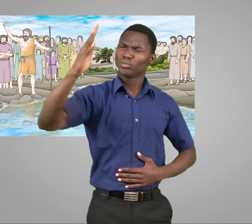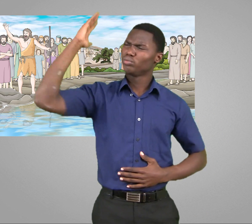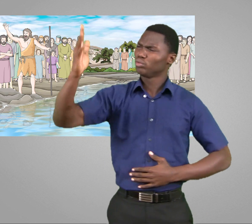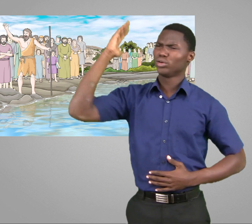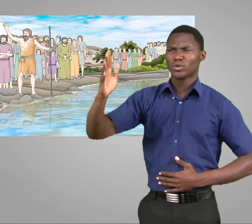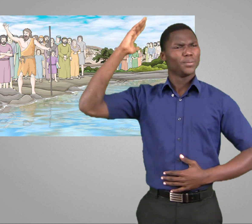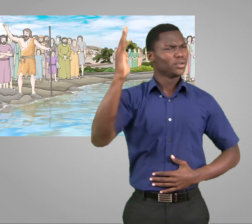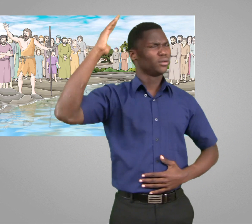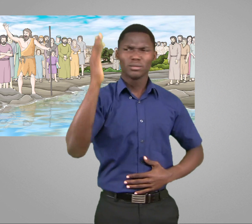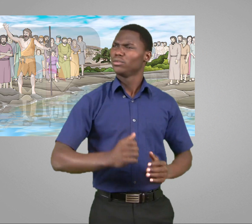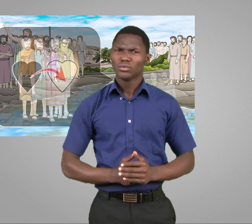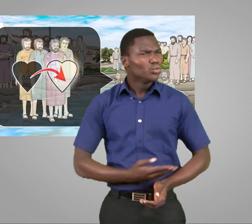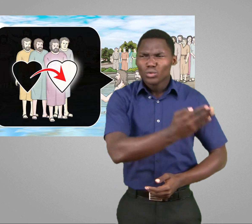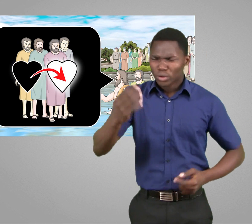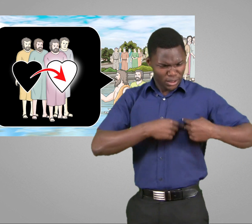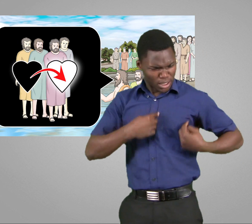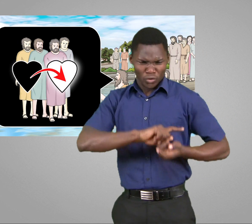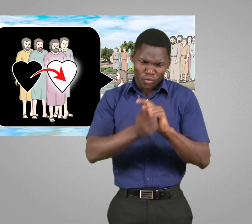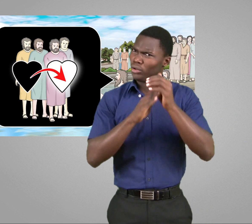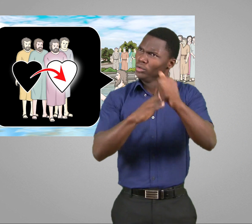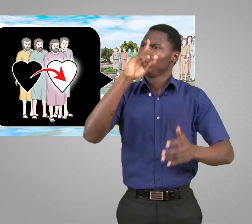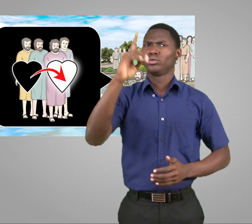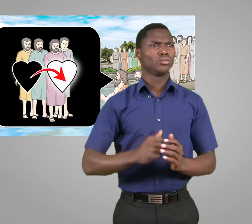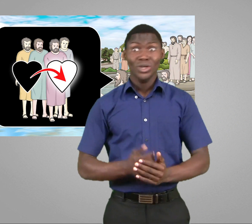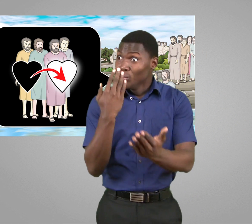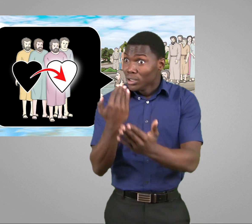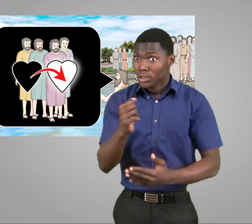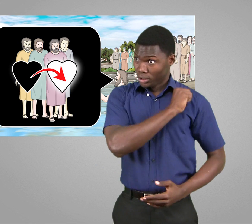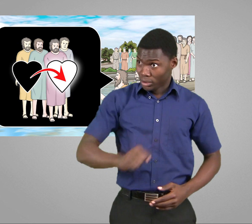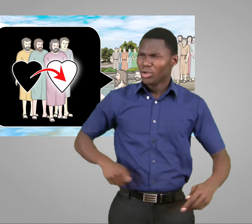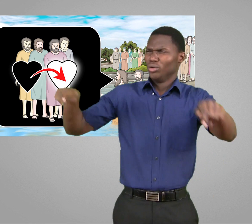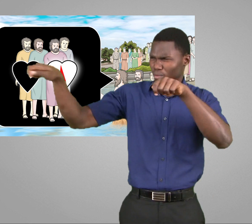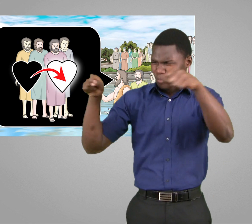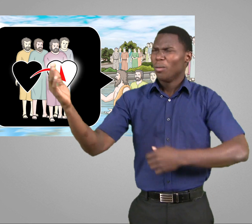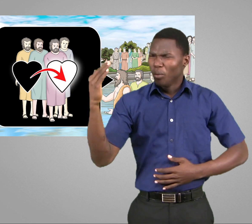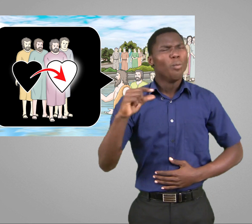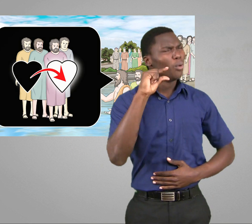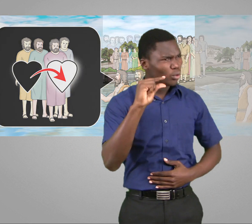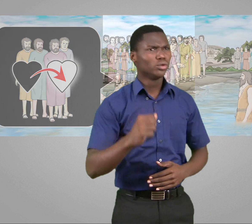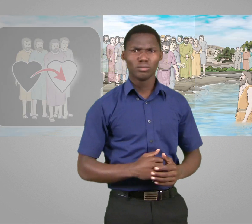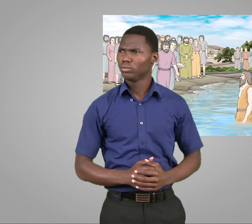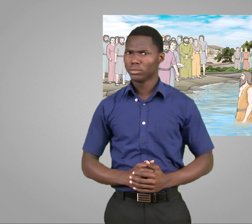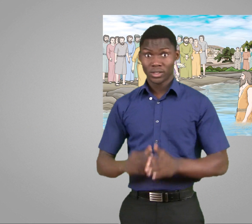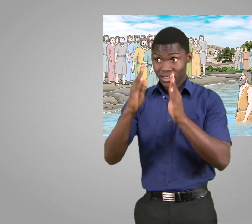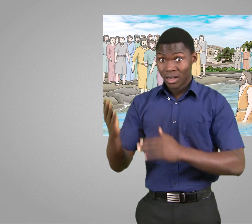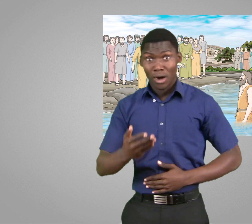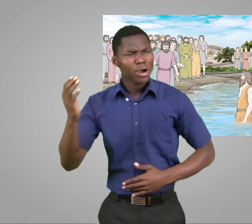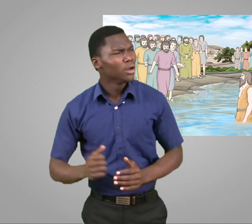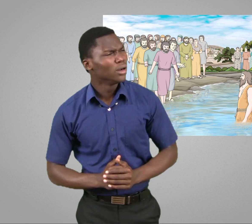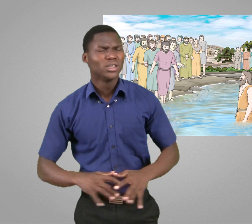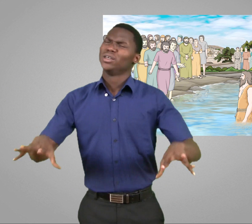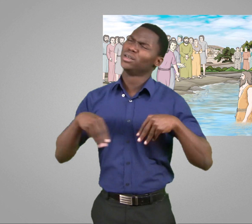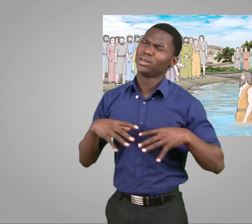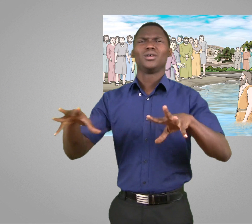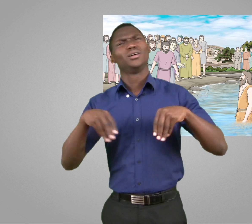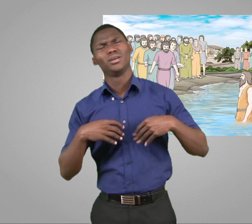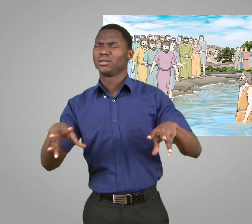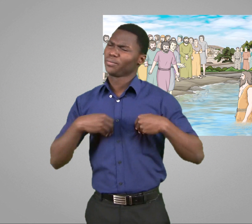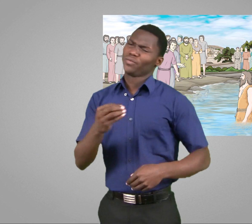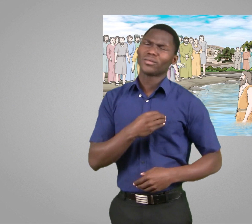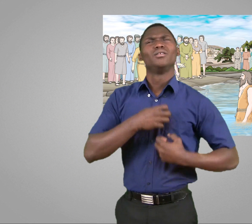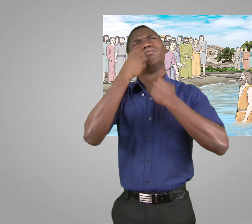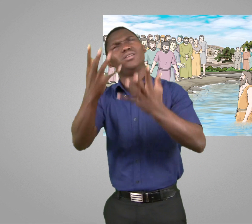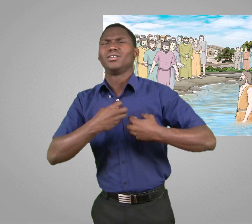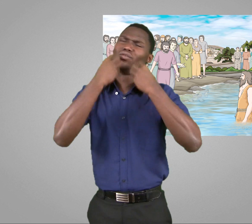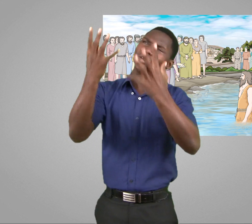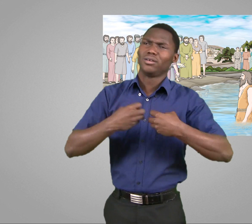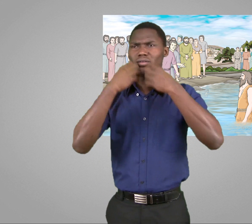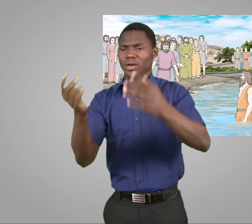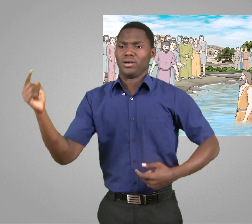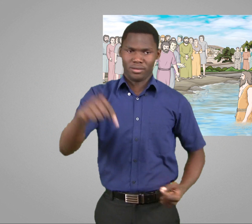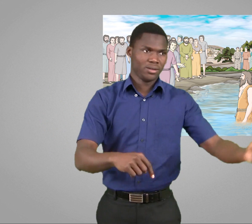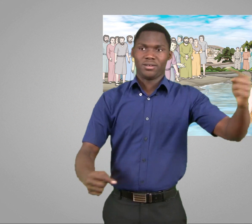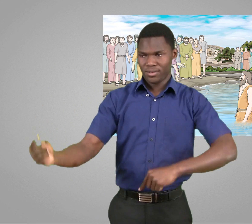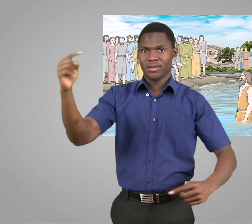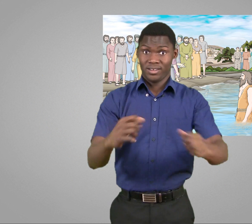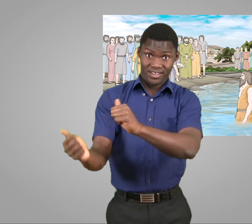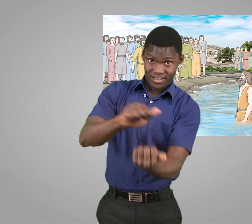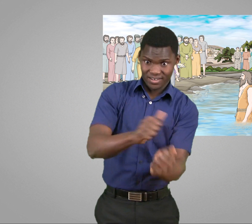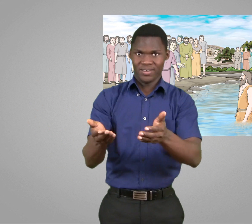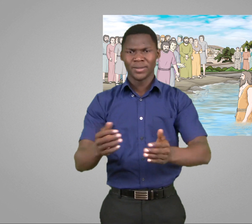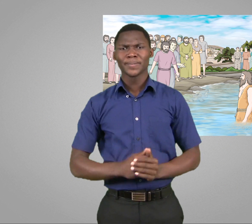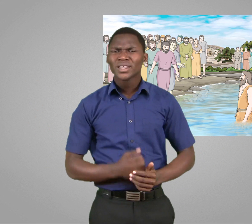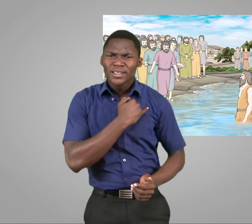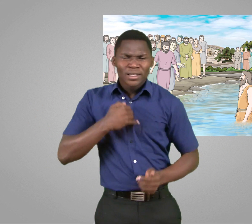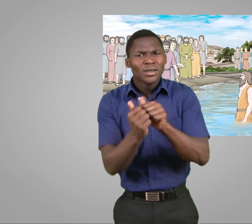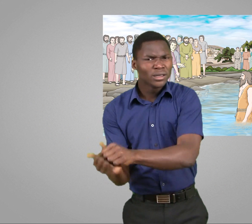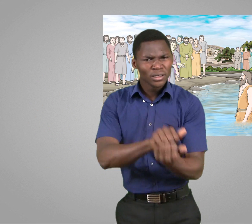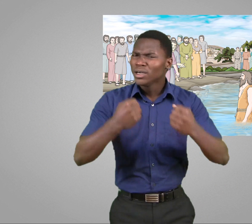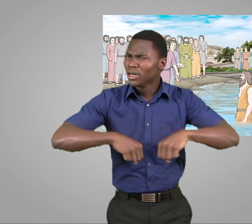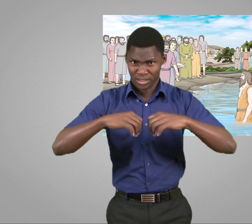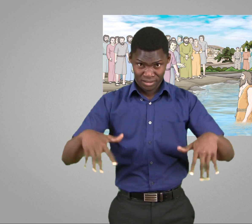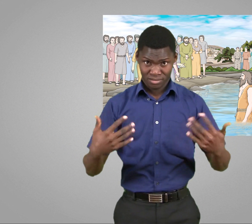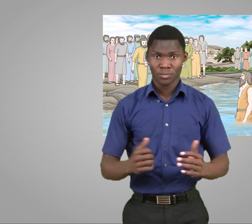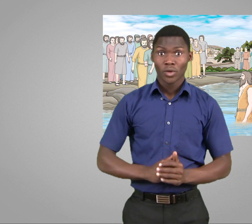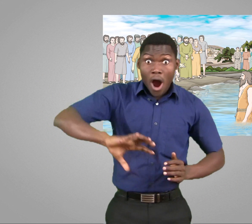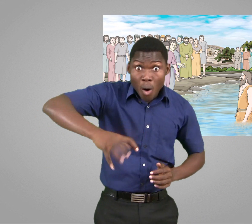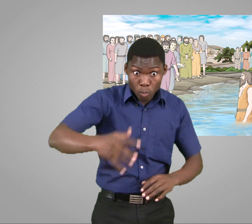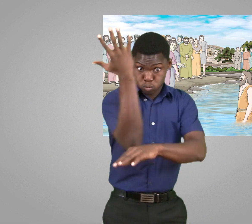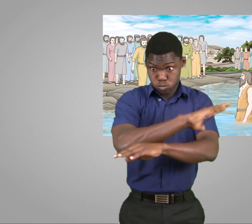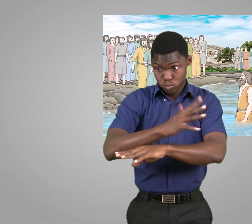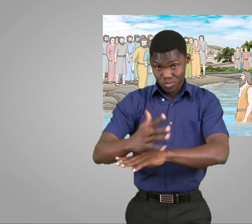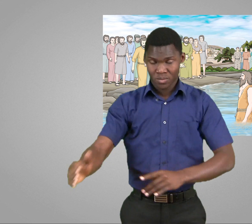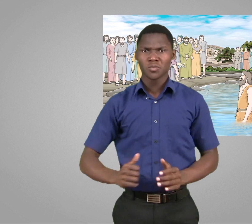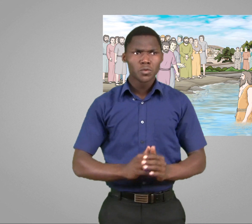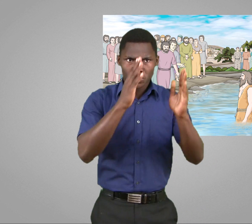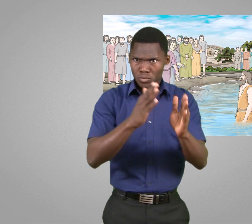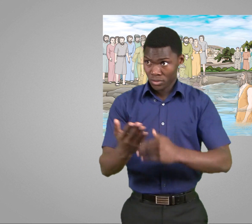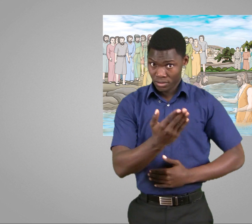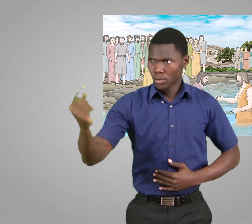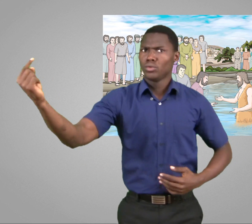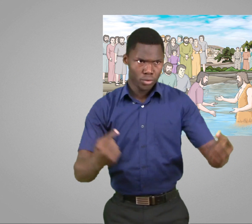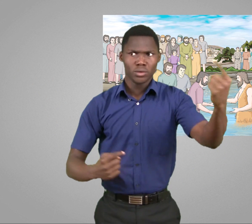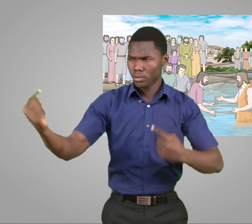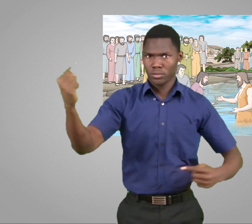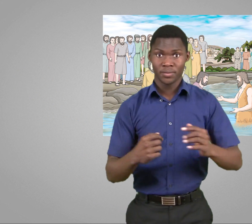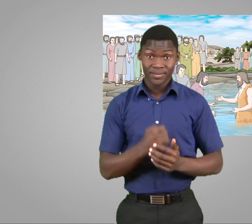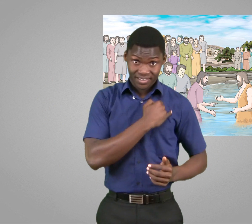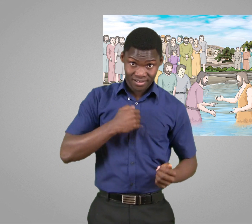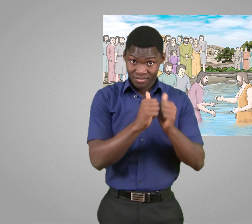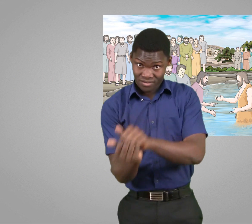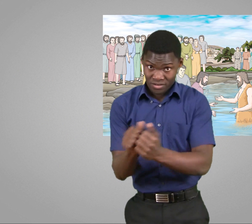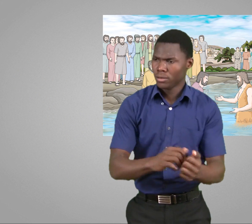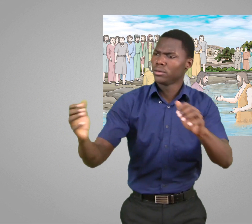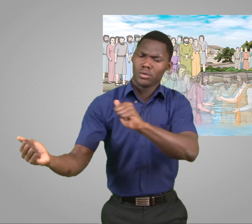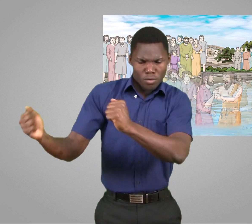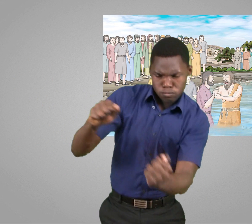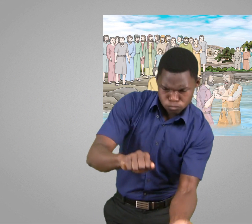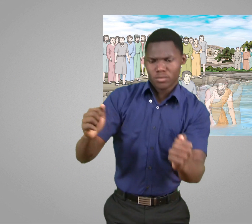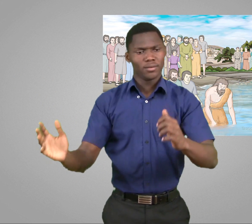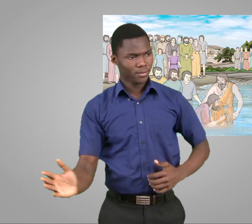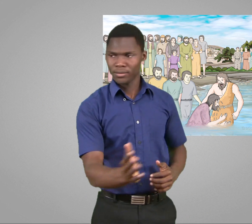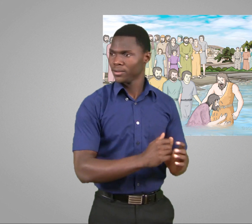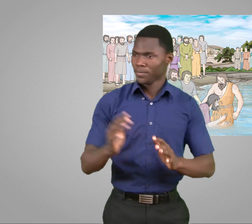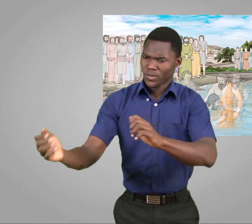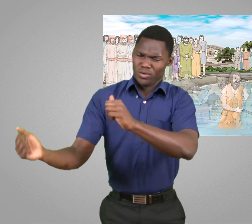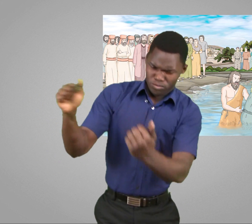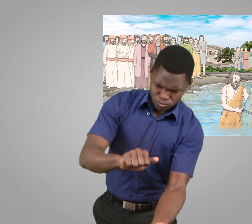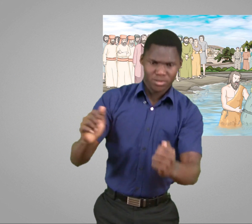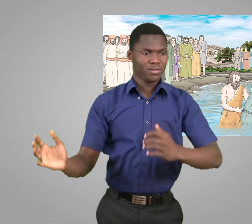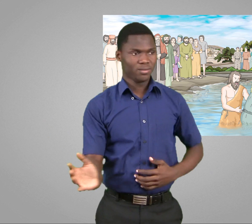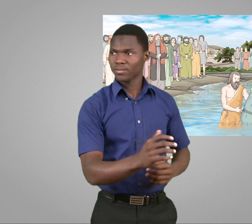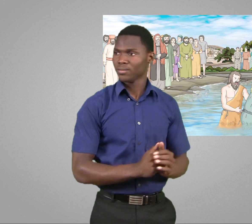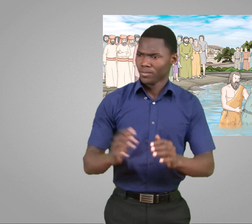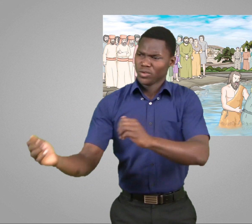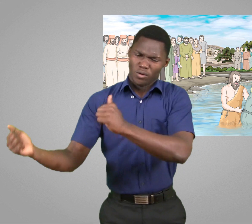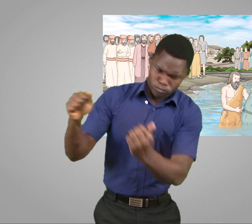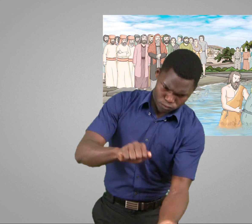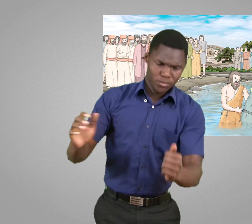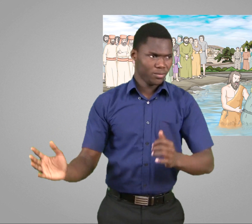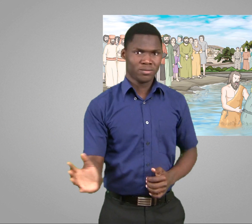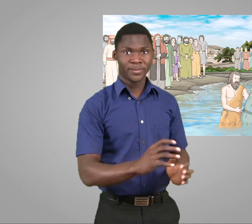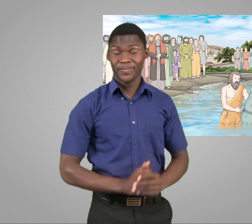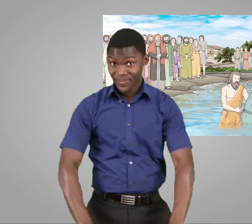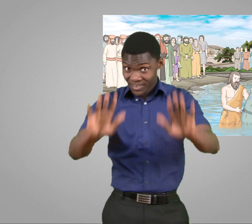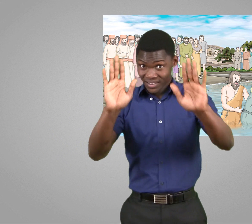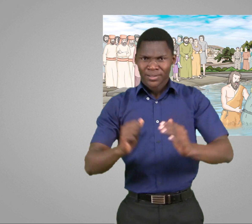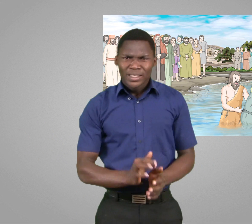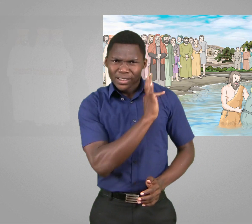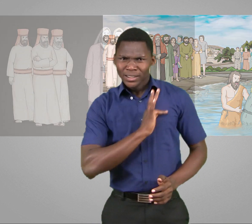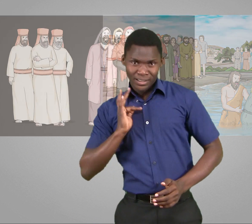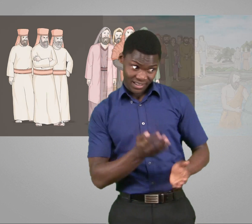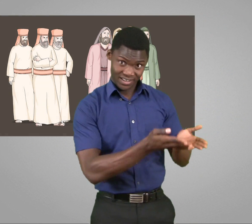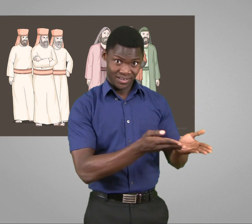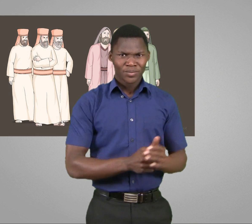Confessing their sins, they were baptized by him in the Jordan River.